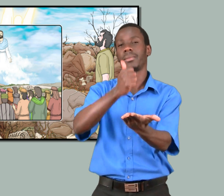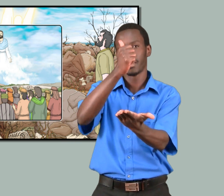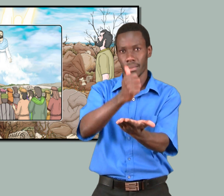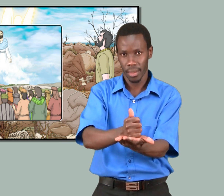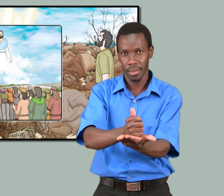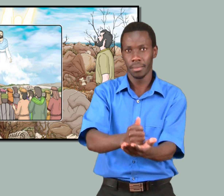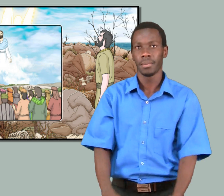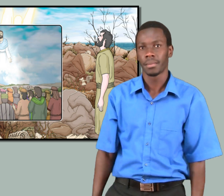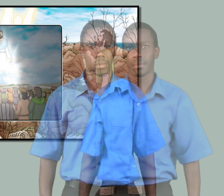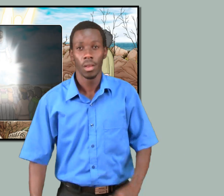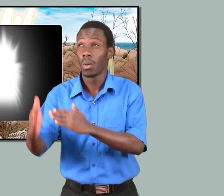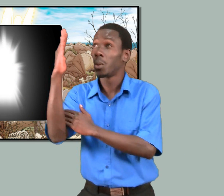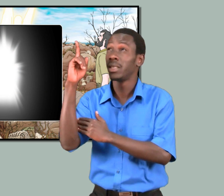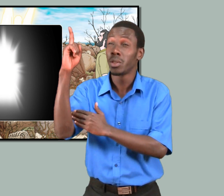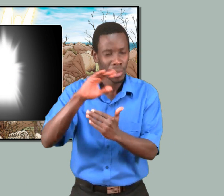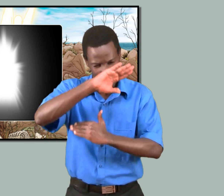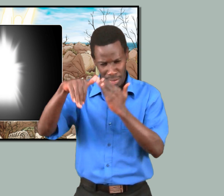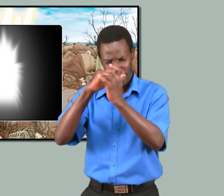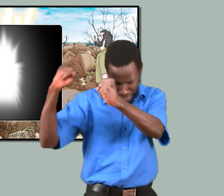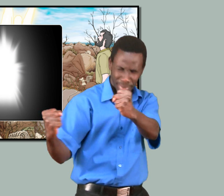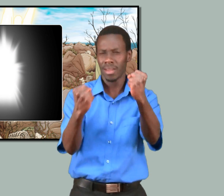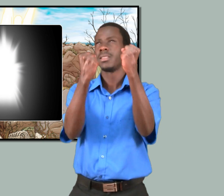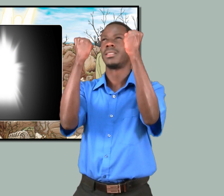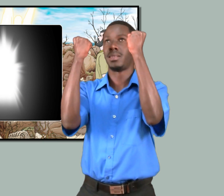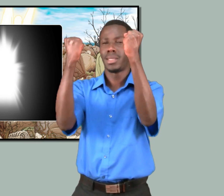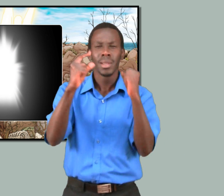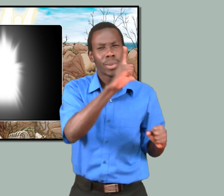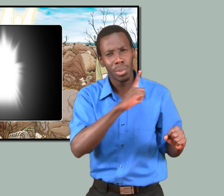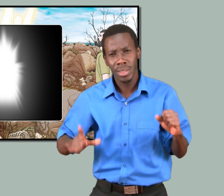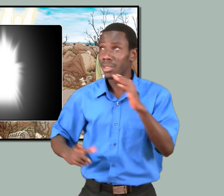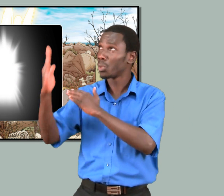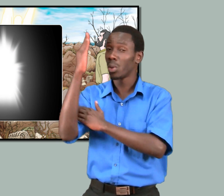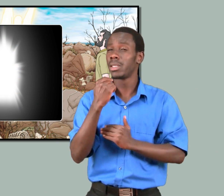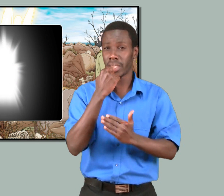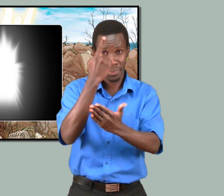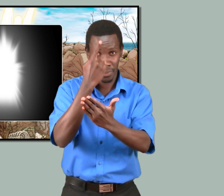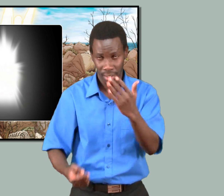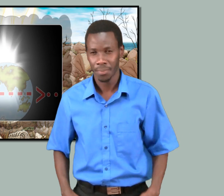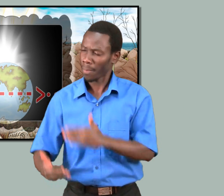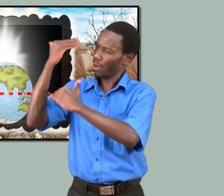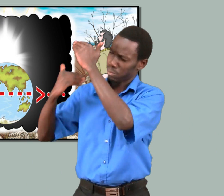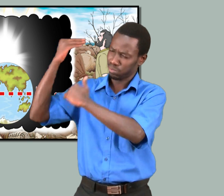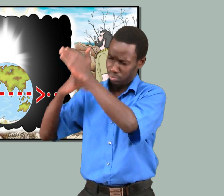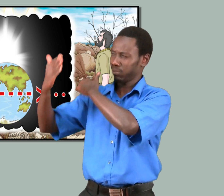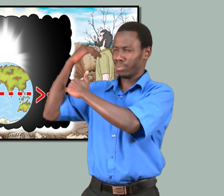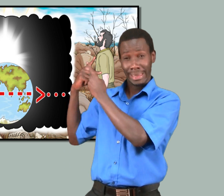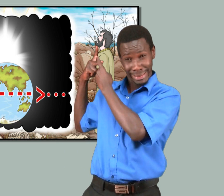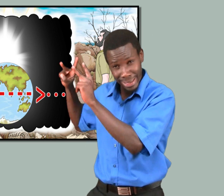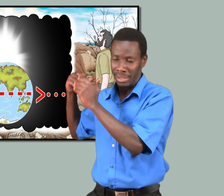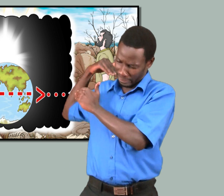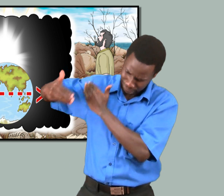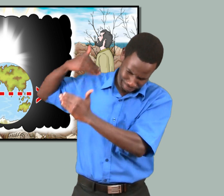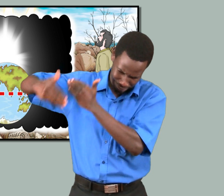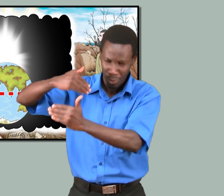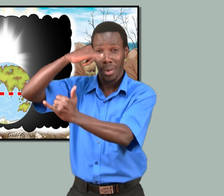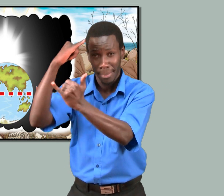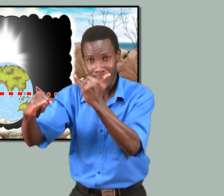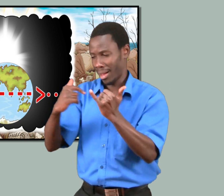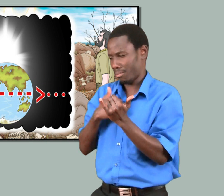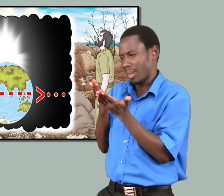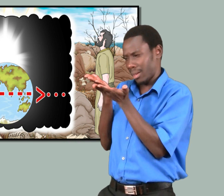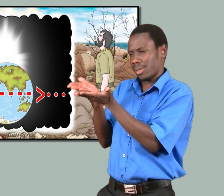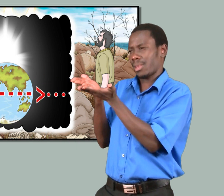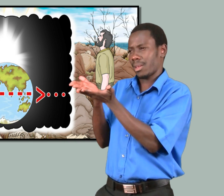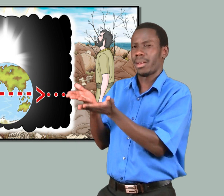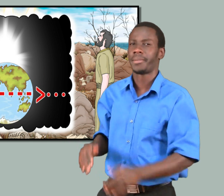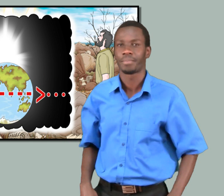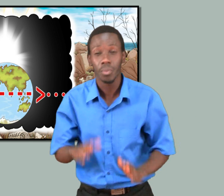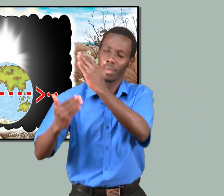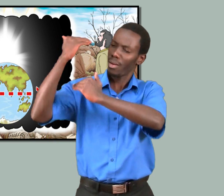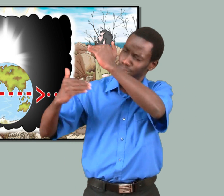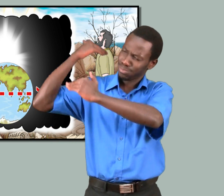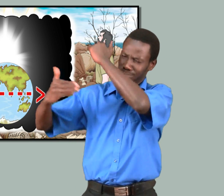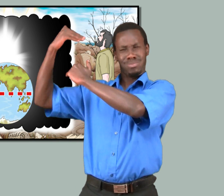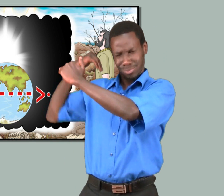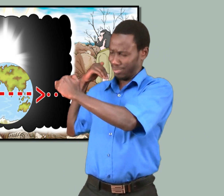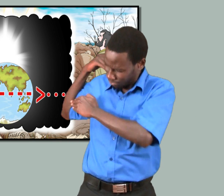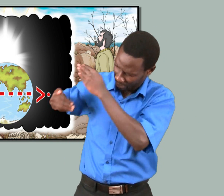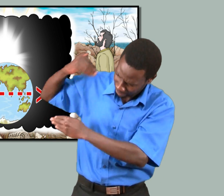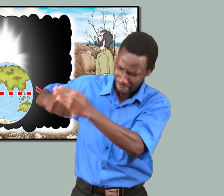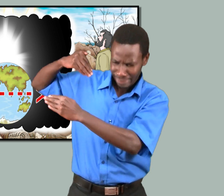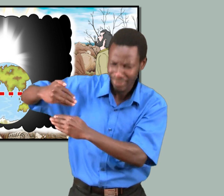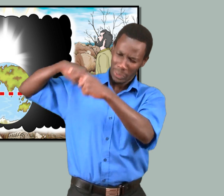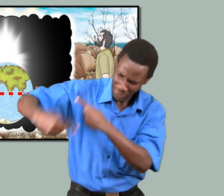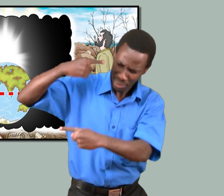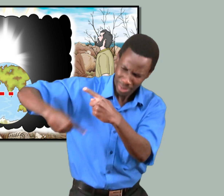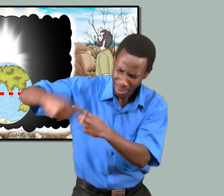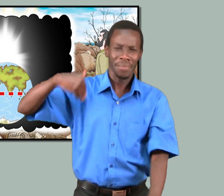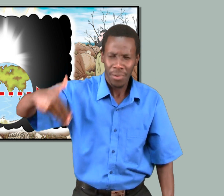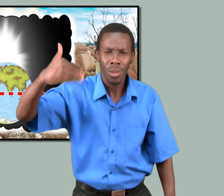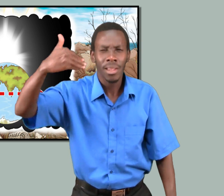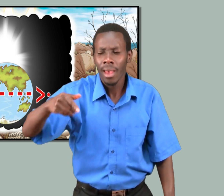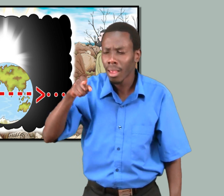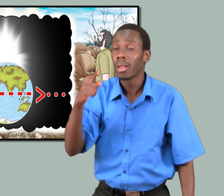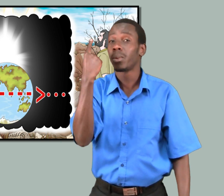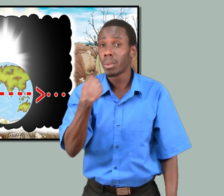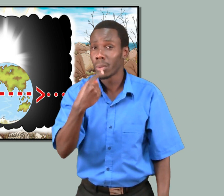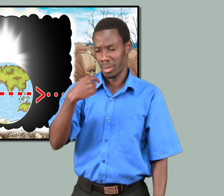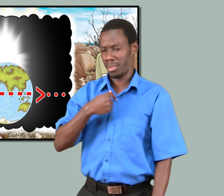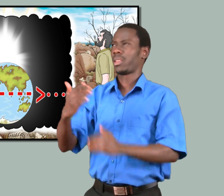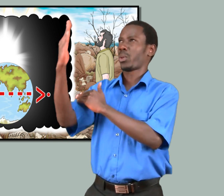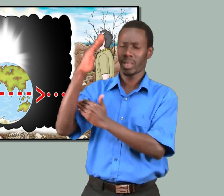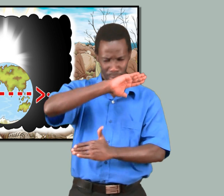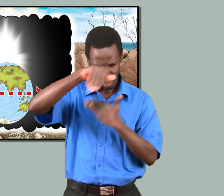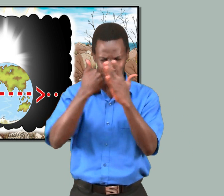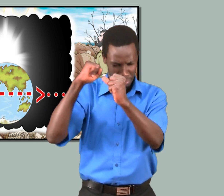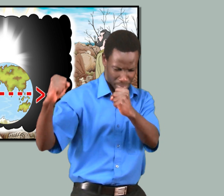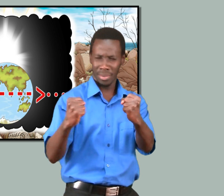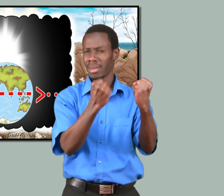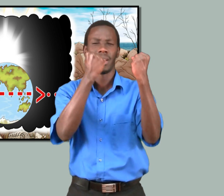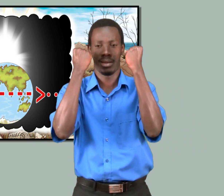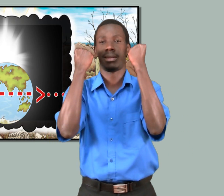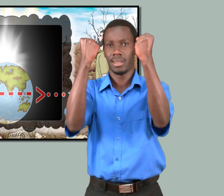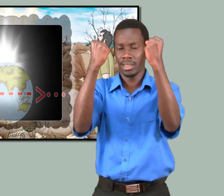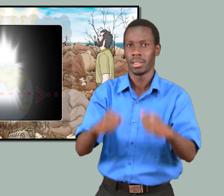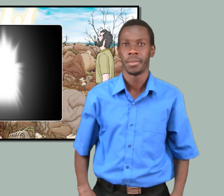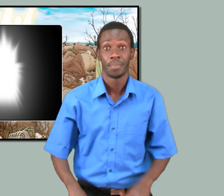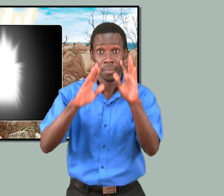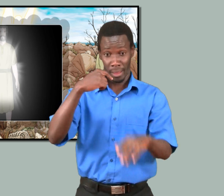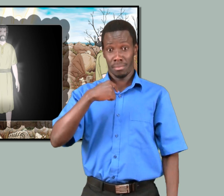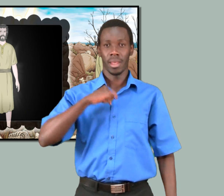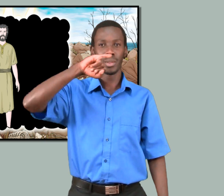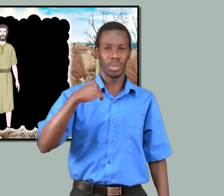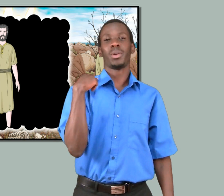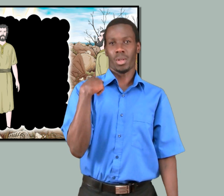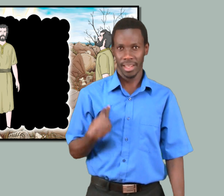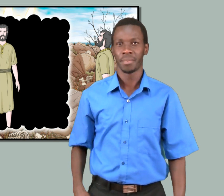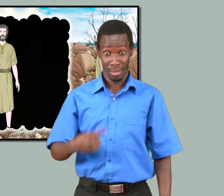“I am the Alpha and the Omega,” says the Lord God, who is and was and is to come—the Almighty.